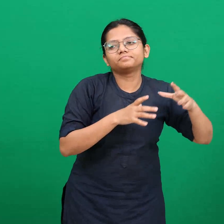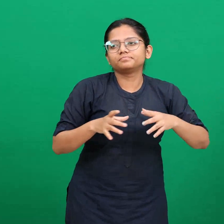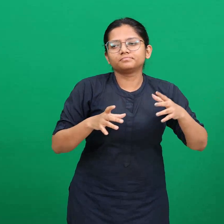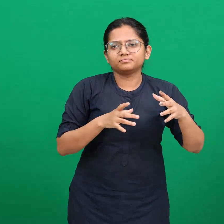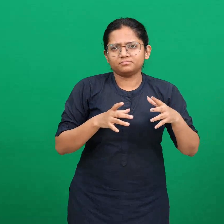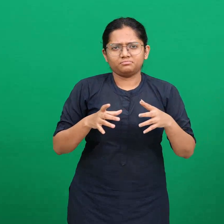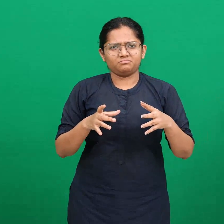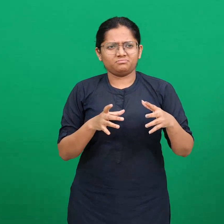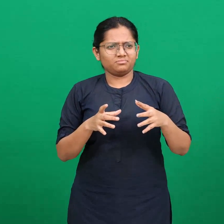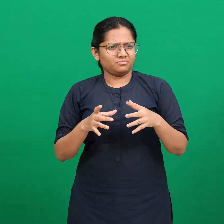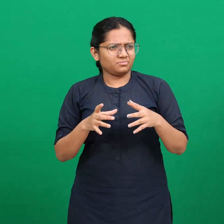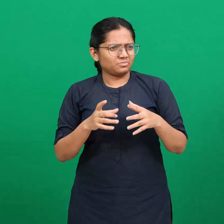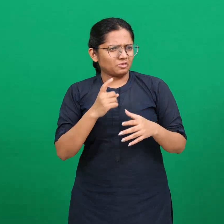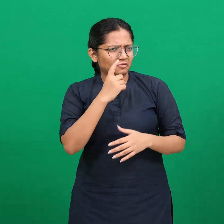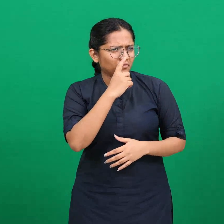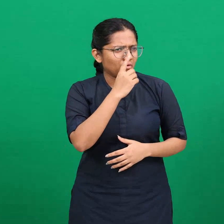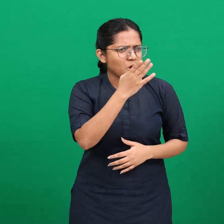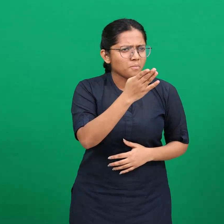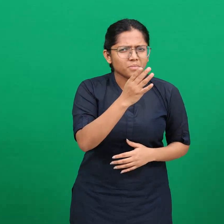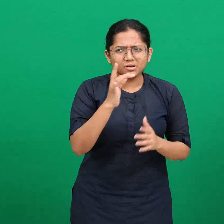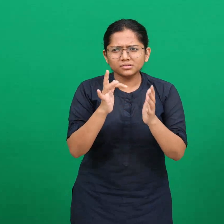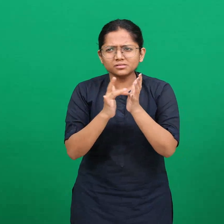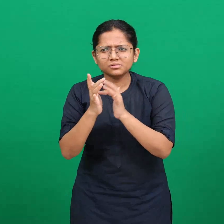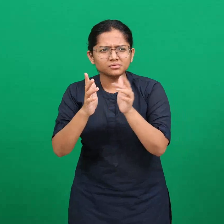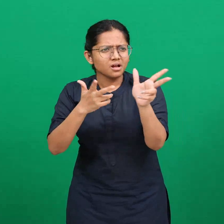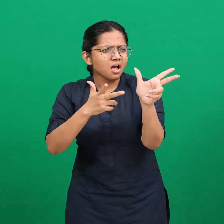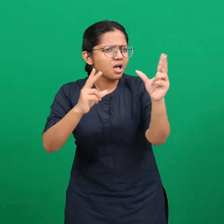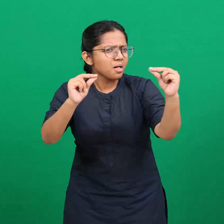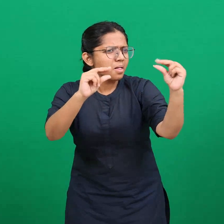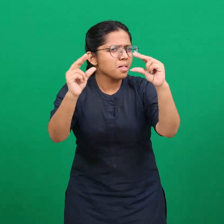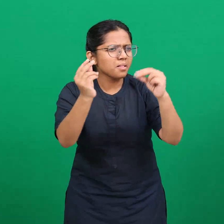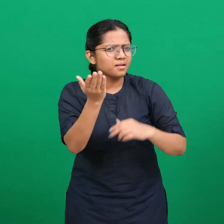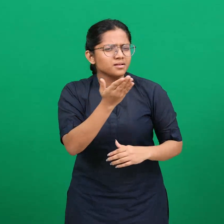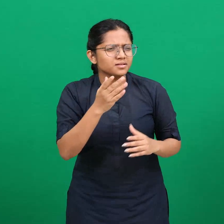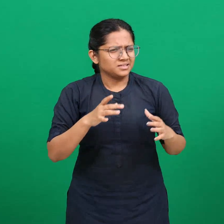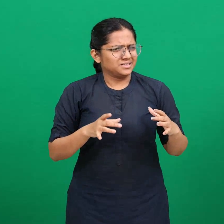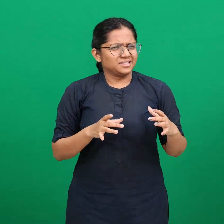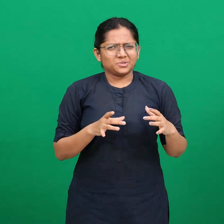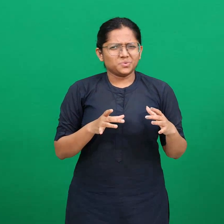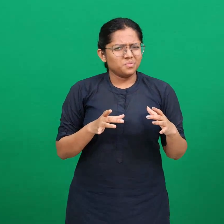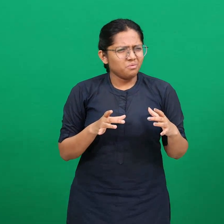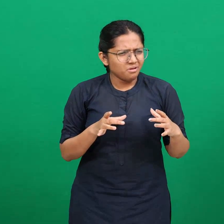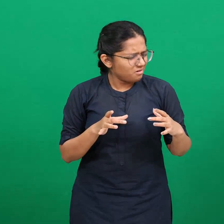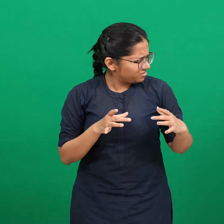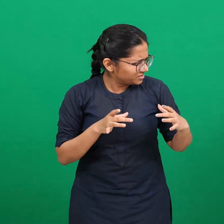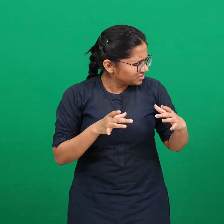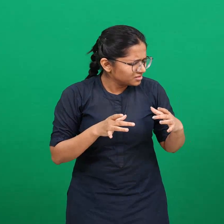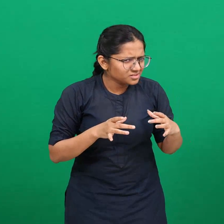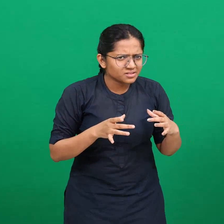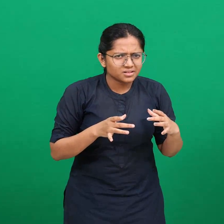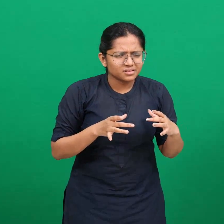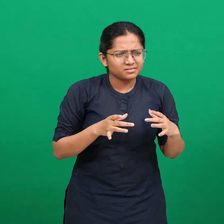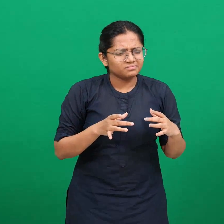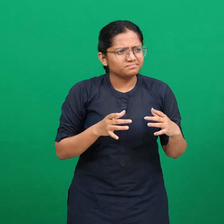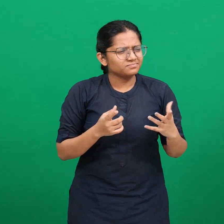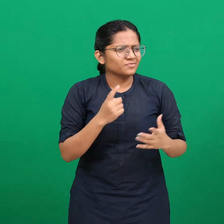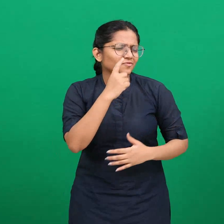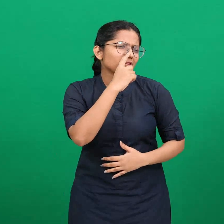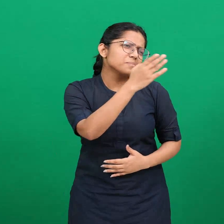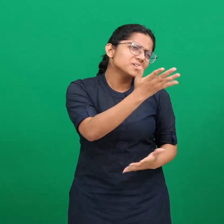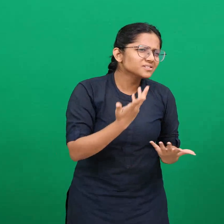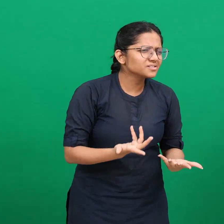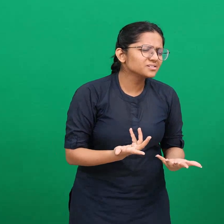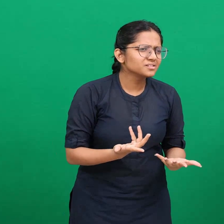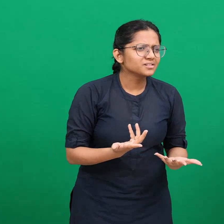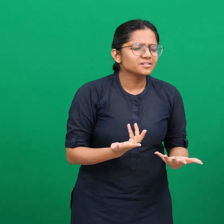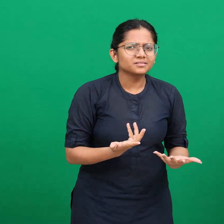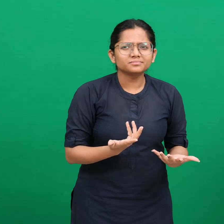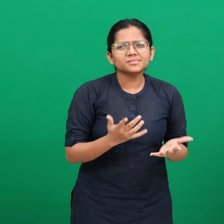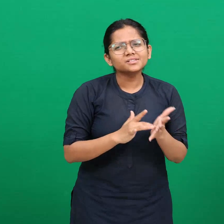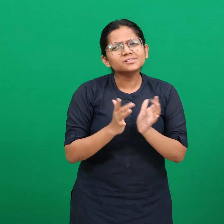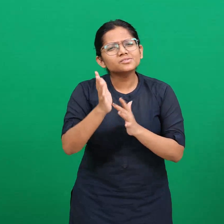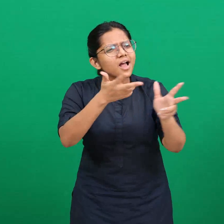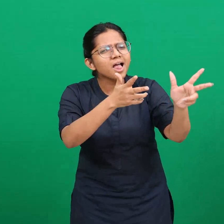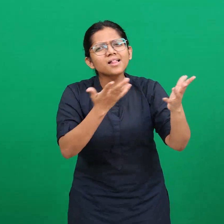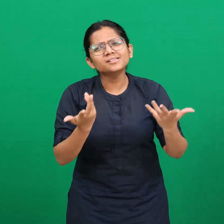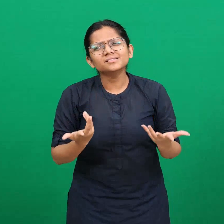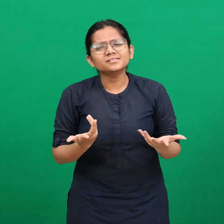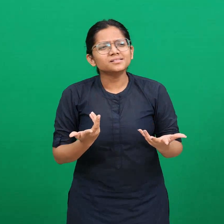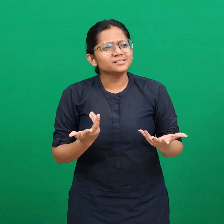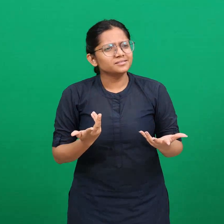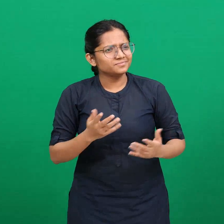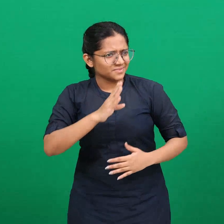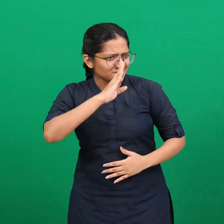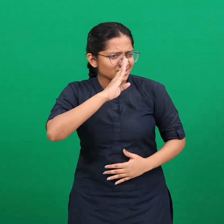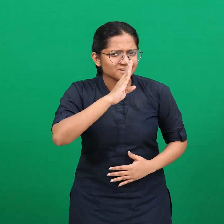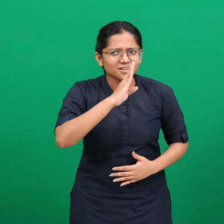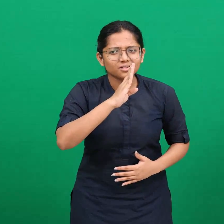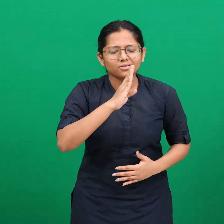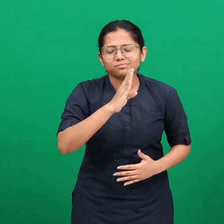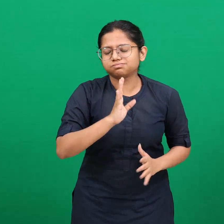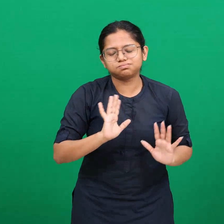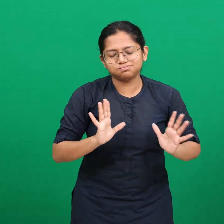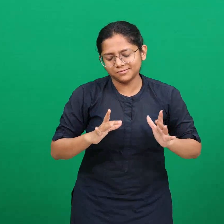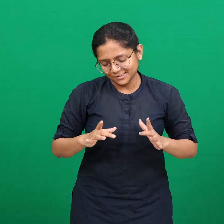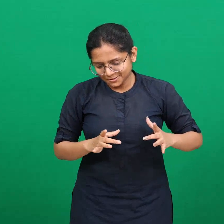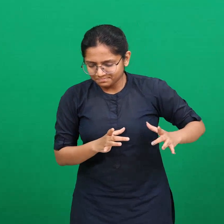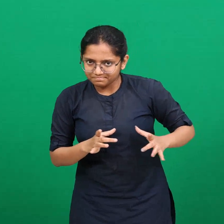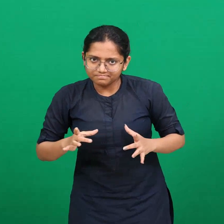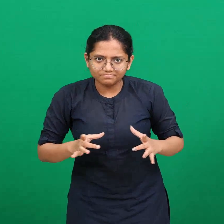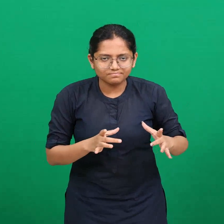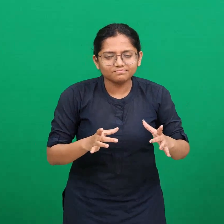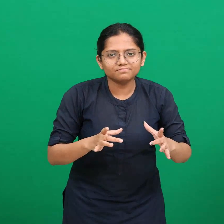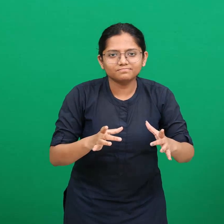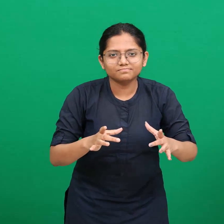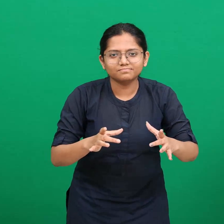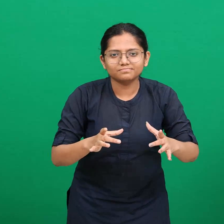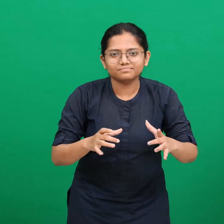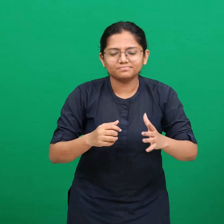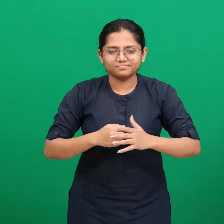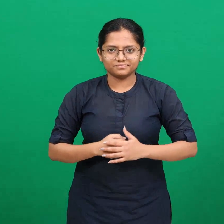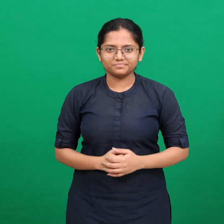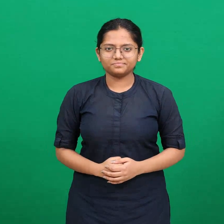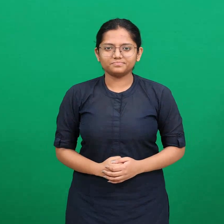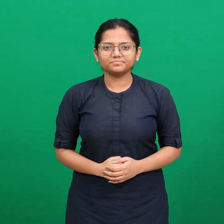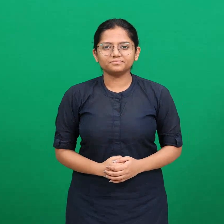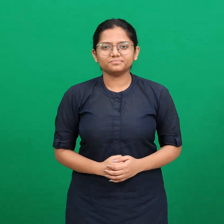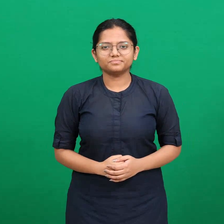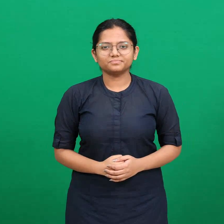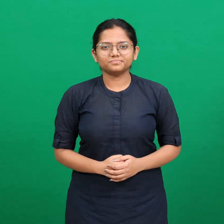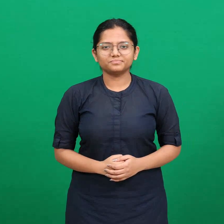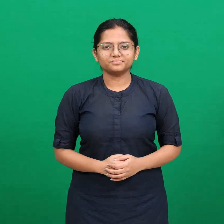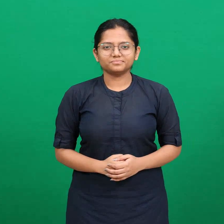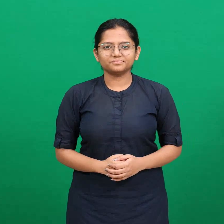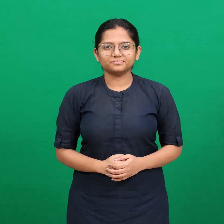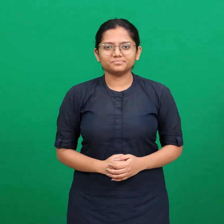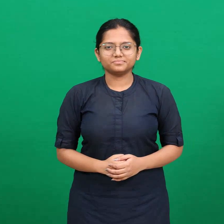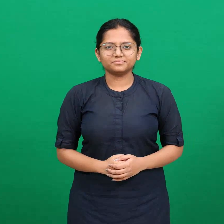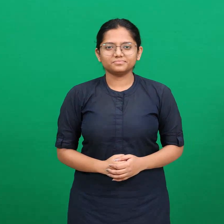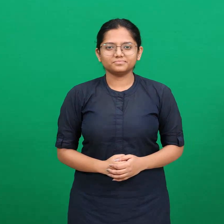But no one asked Him, "What do You want from her?" or " Why are You talking with her?"